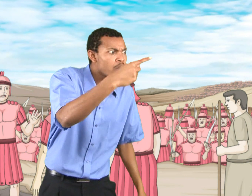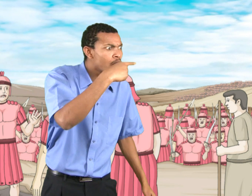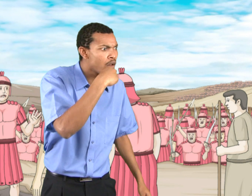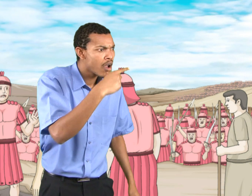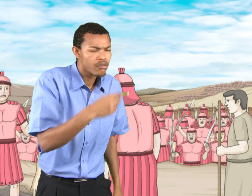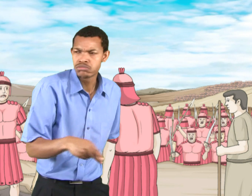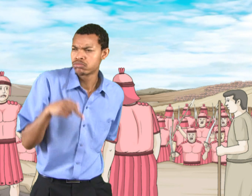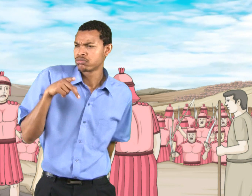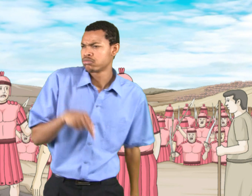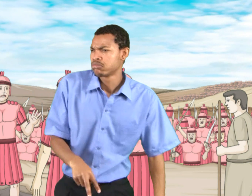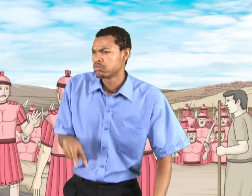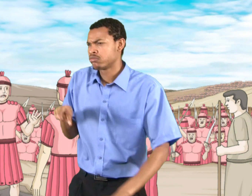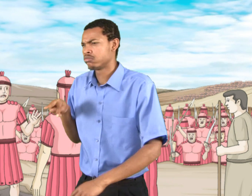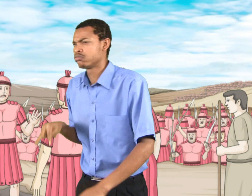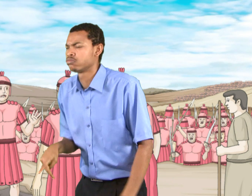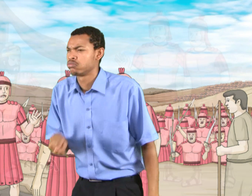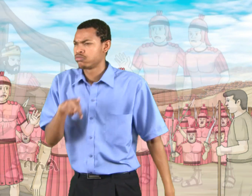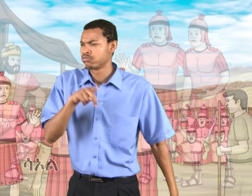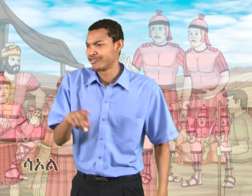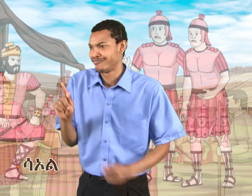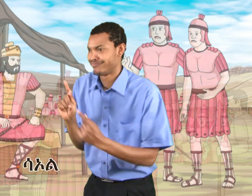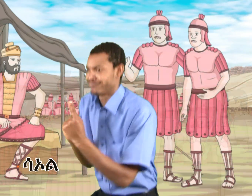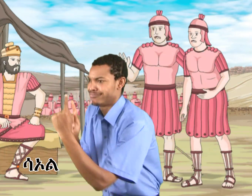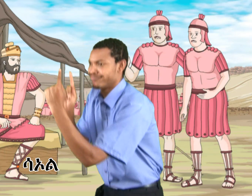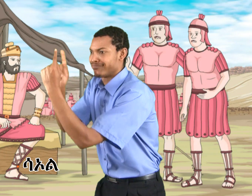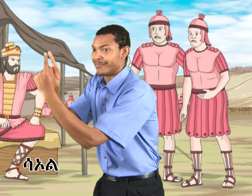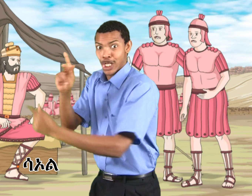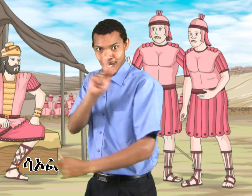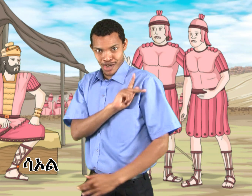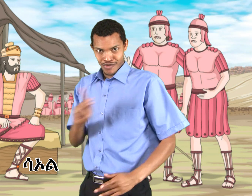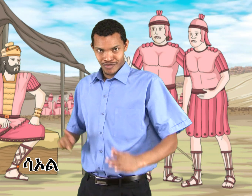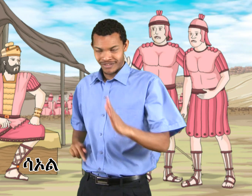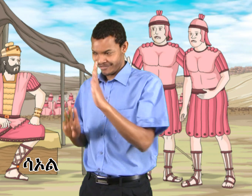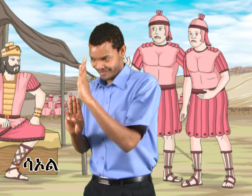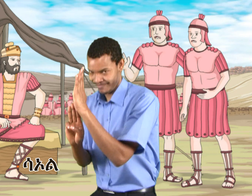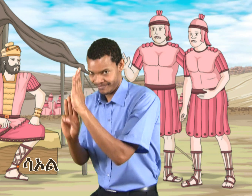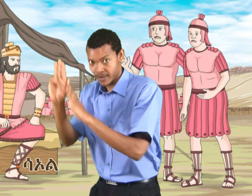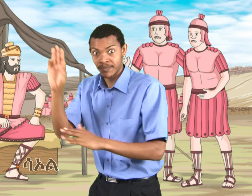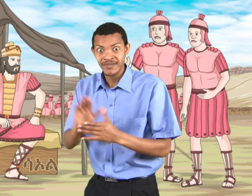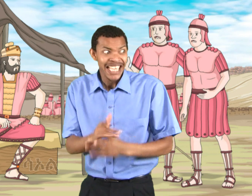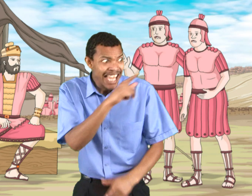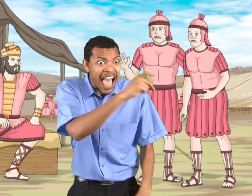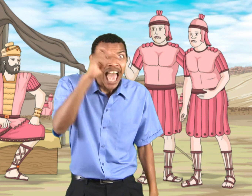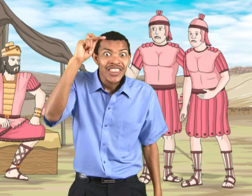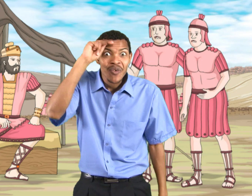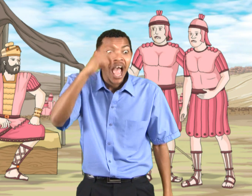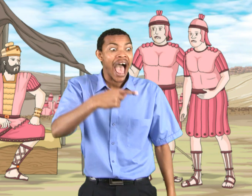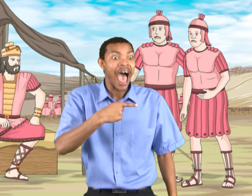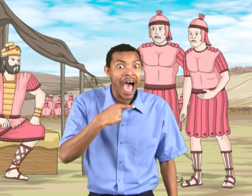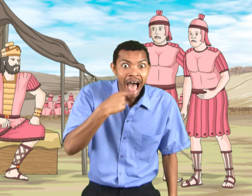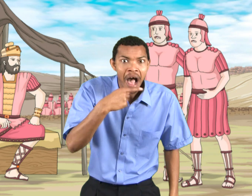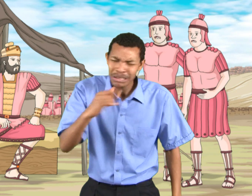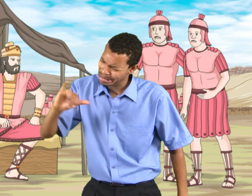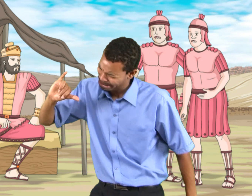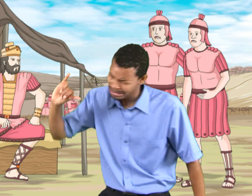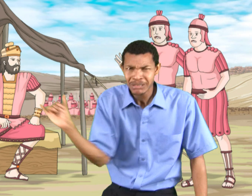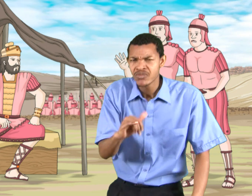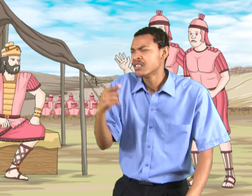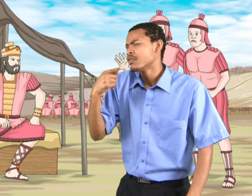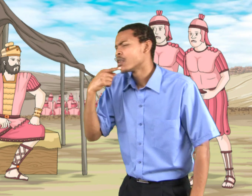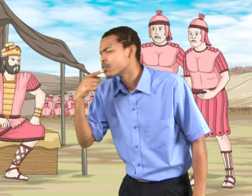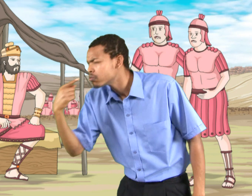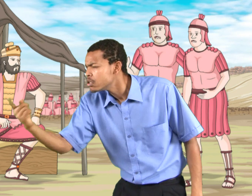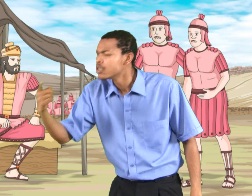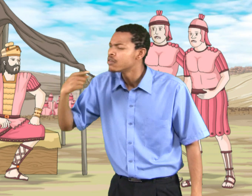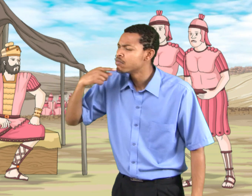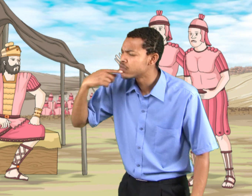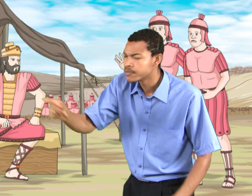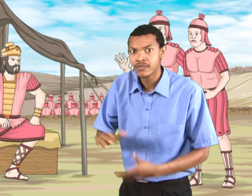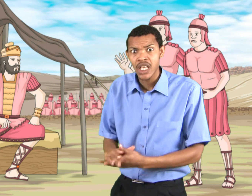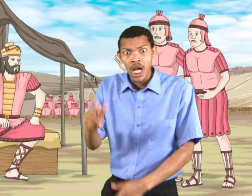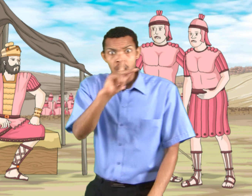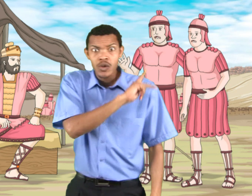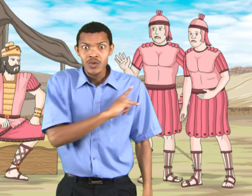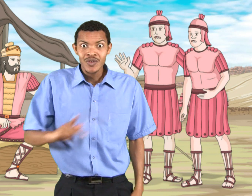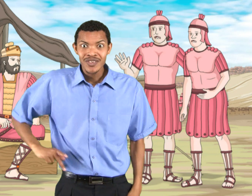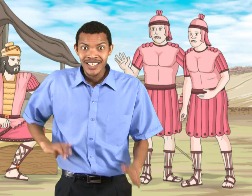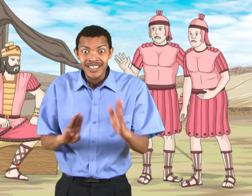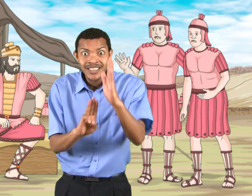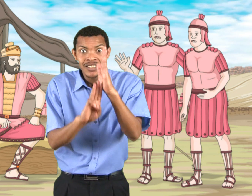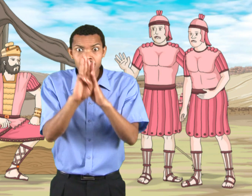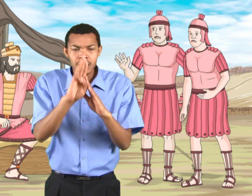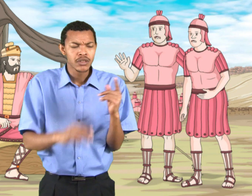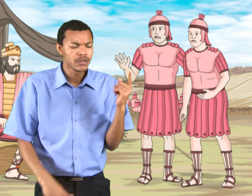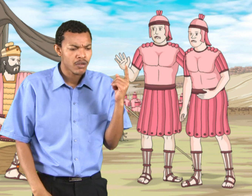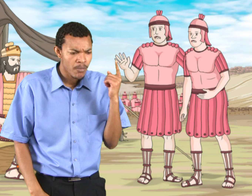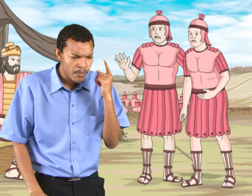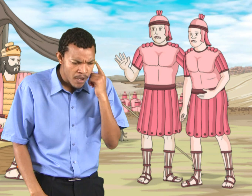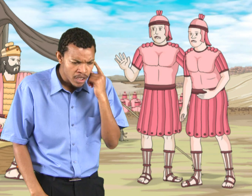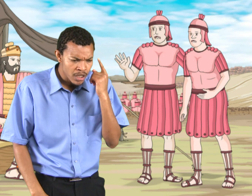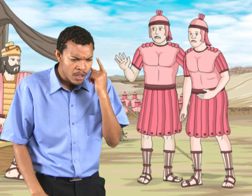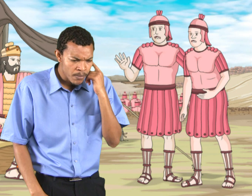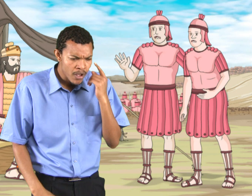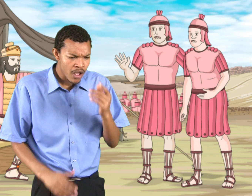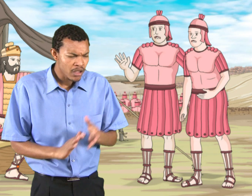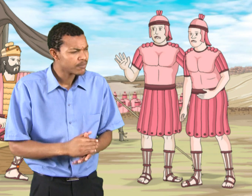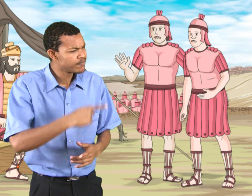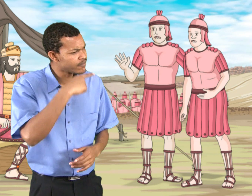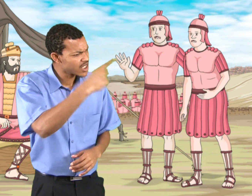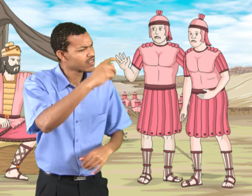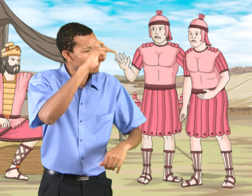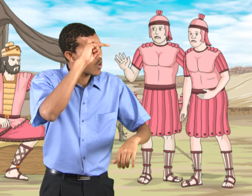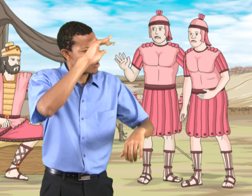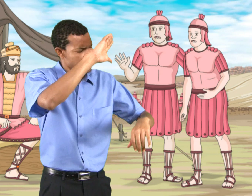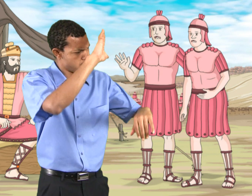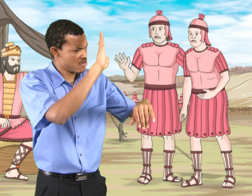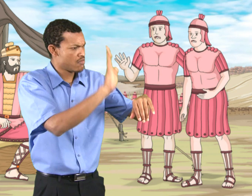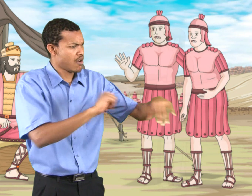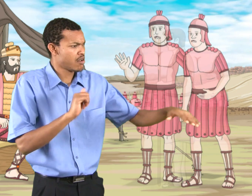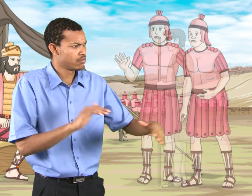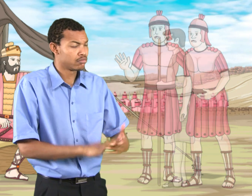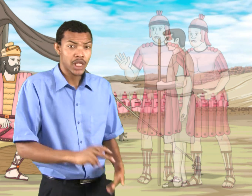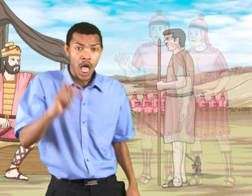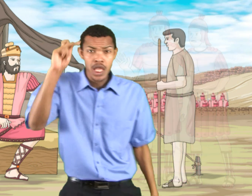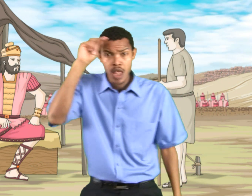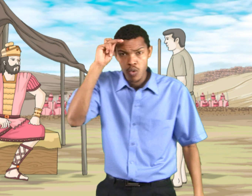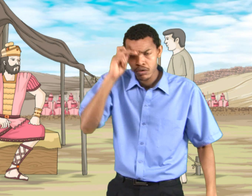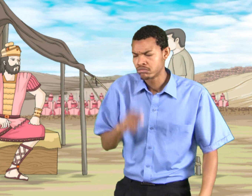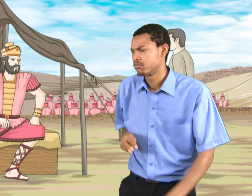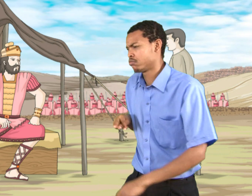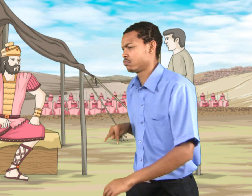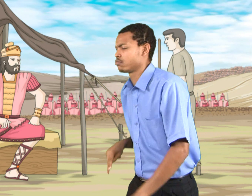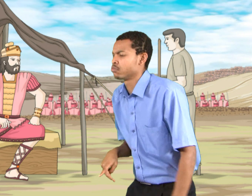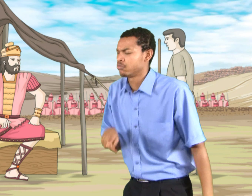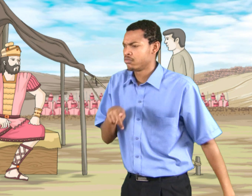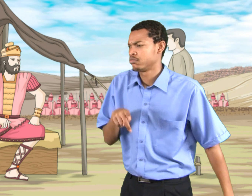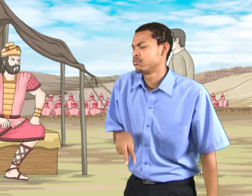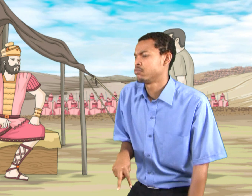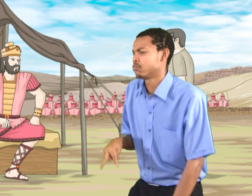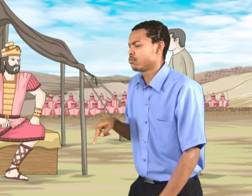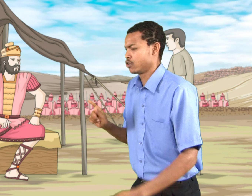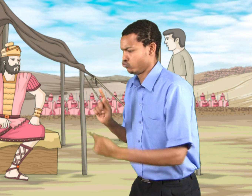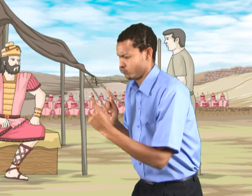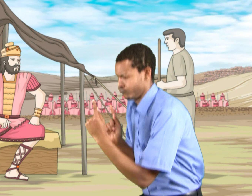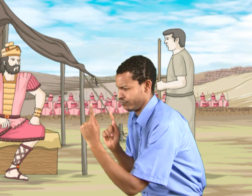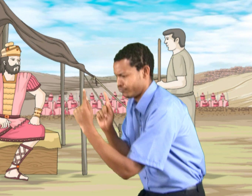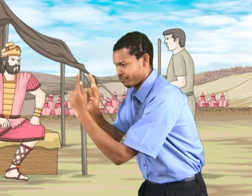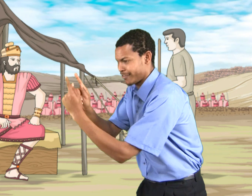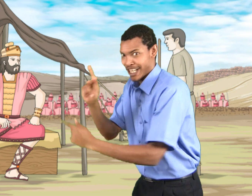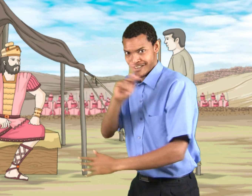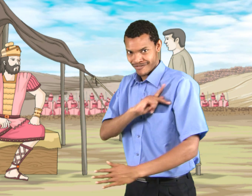Now David’s words were overheard and reported to Saul, who called for him.